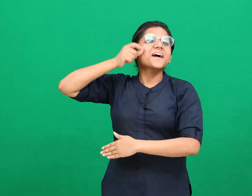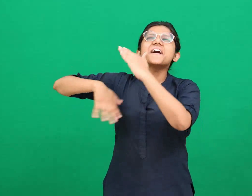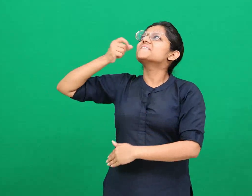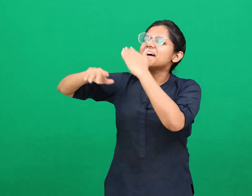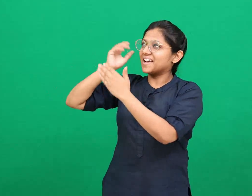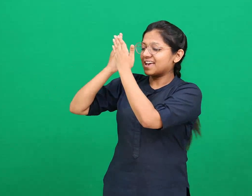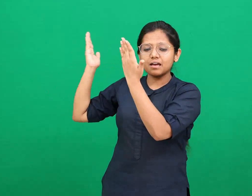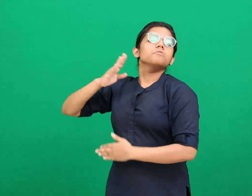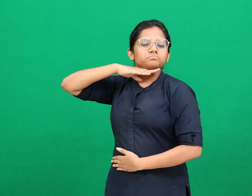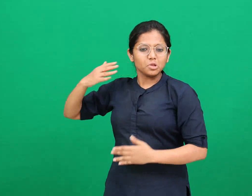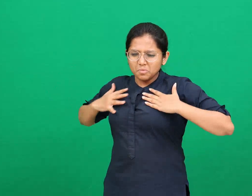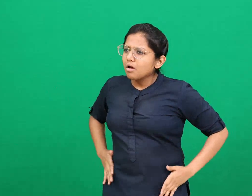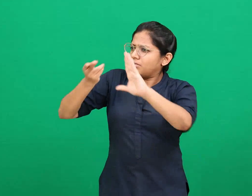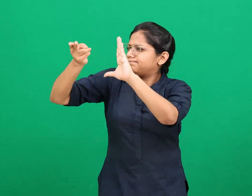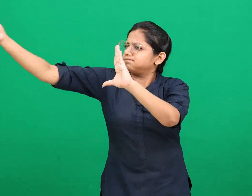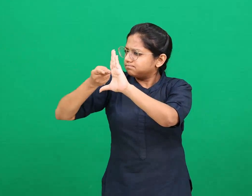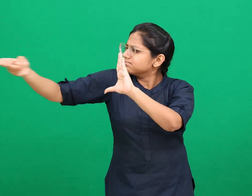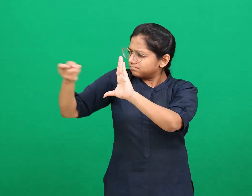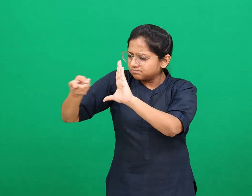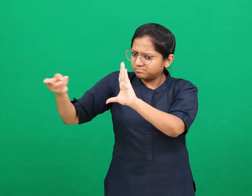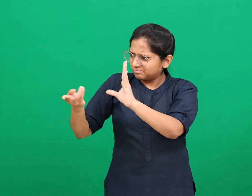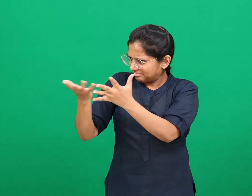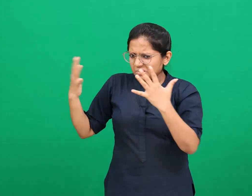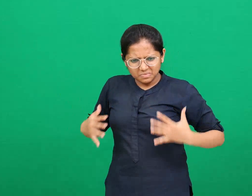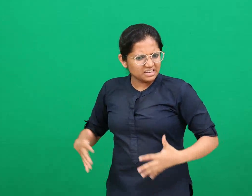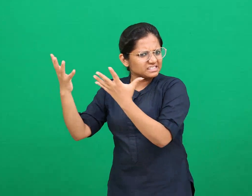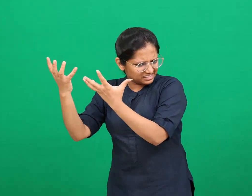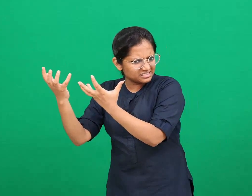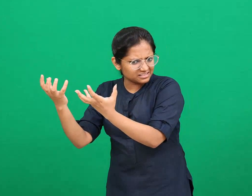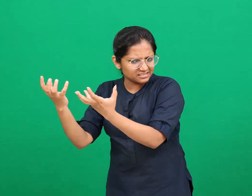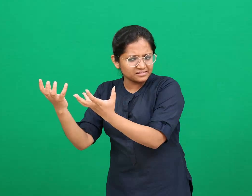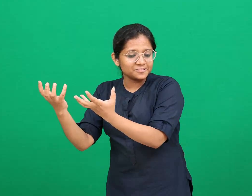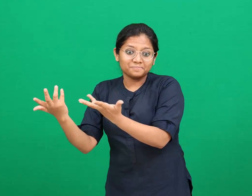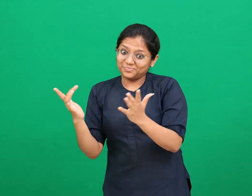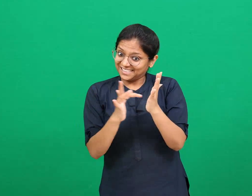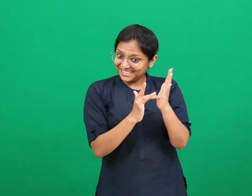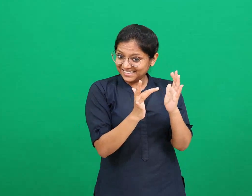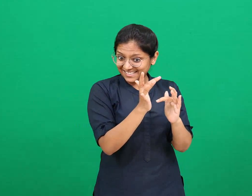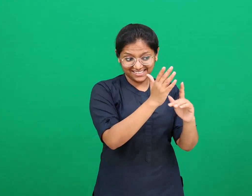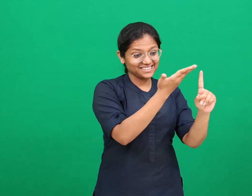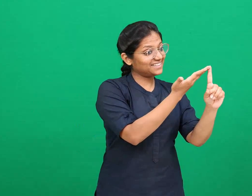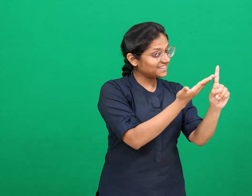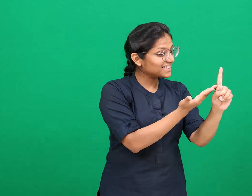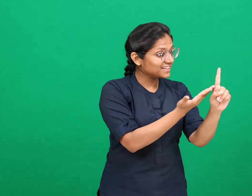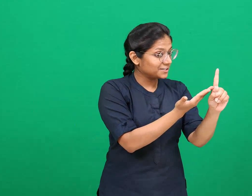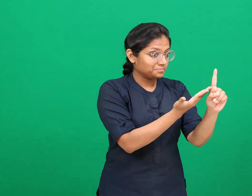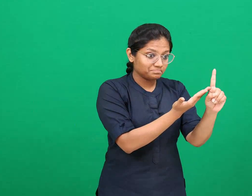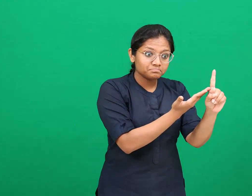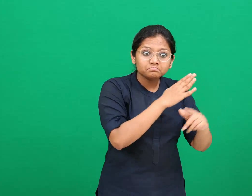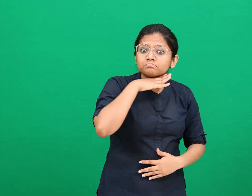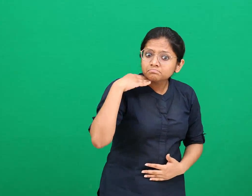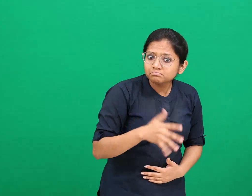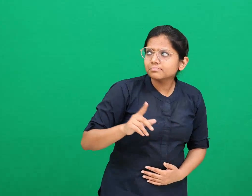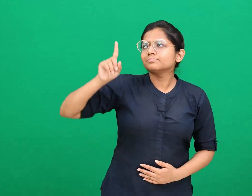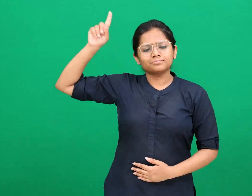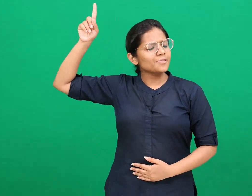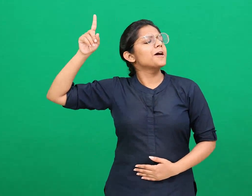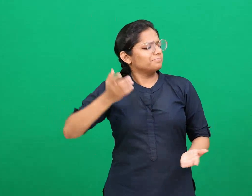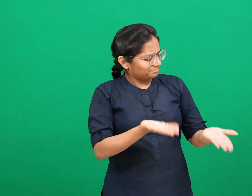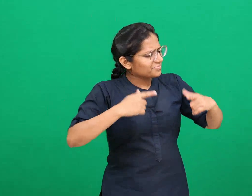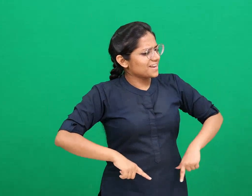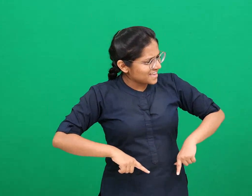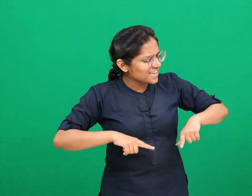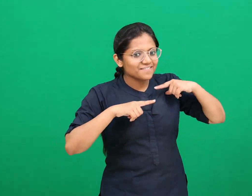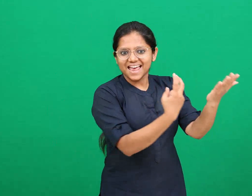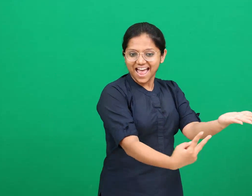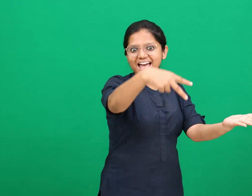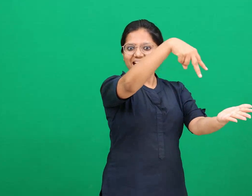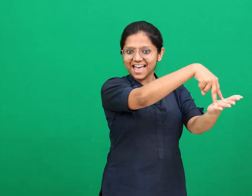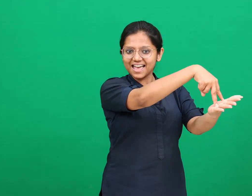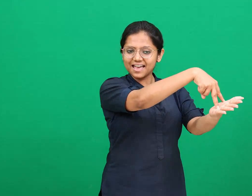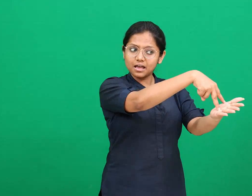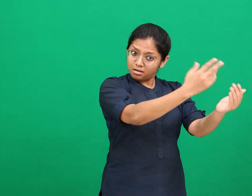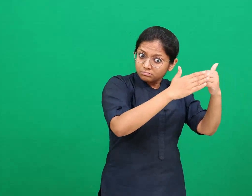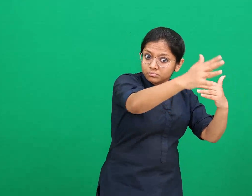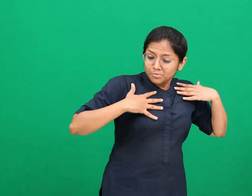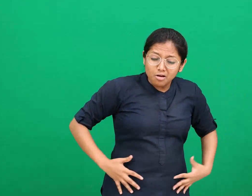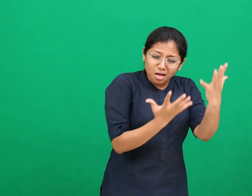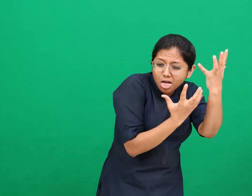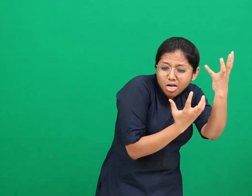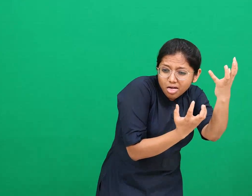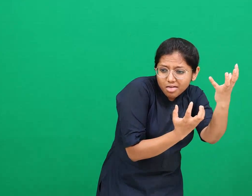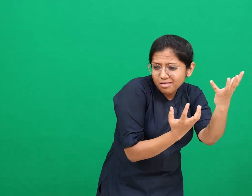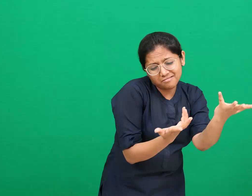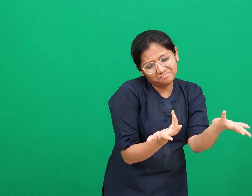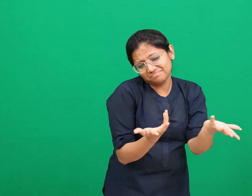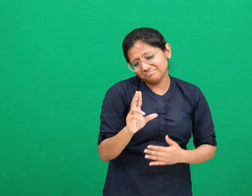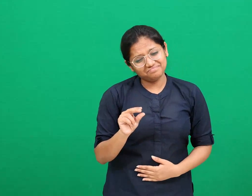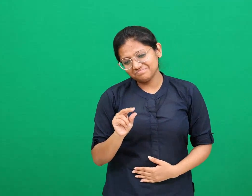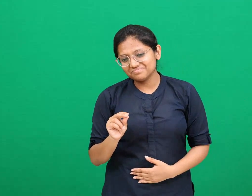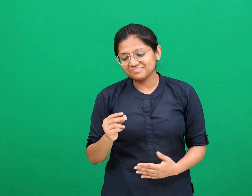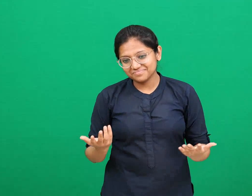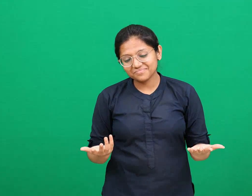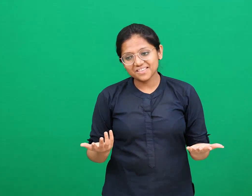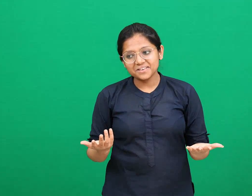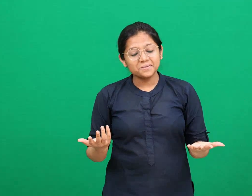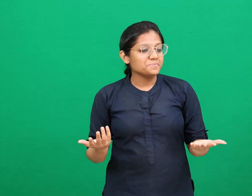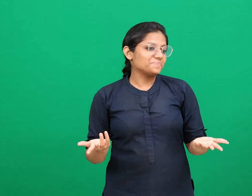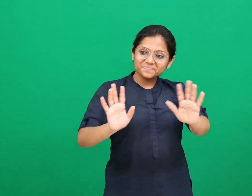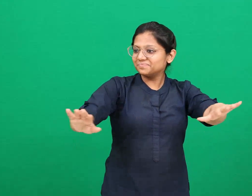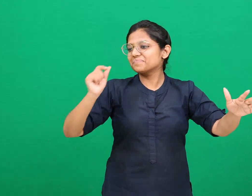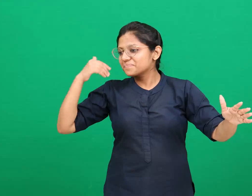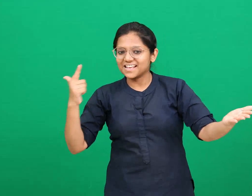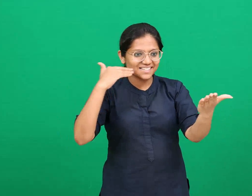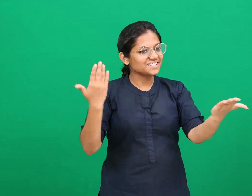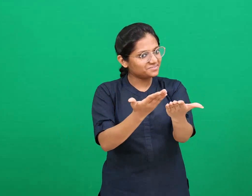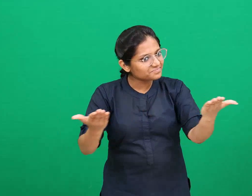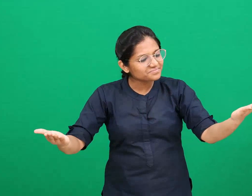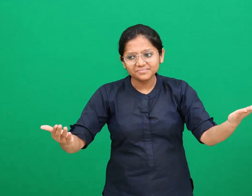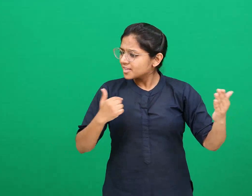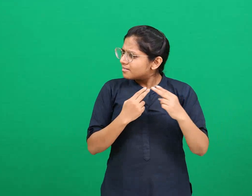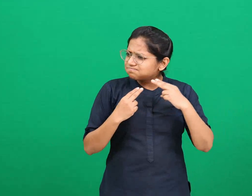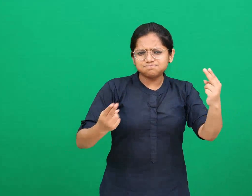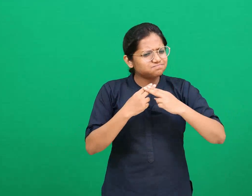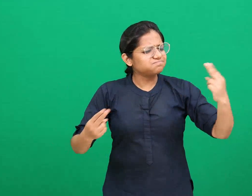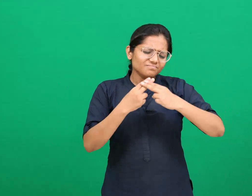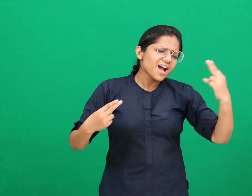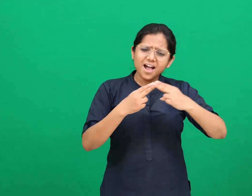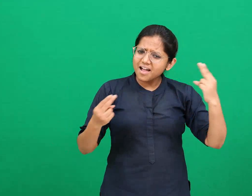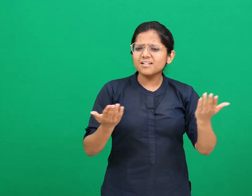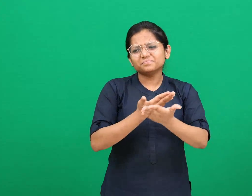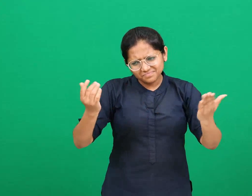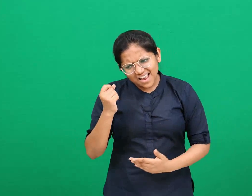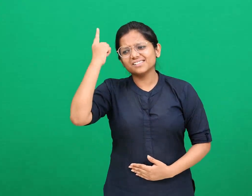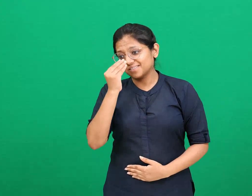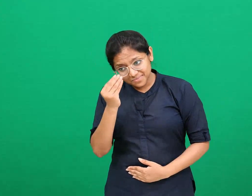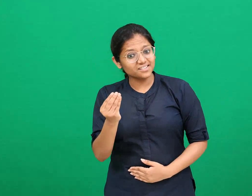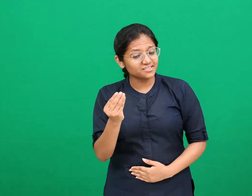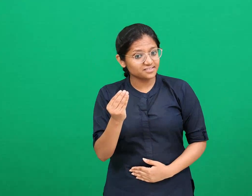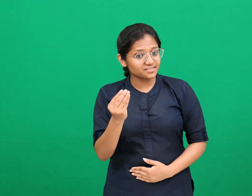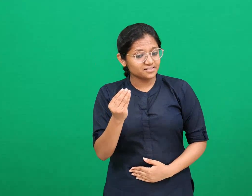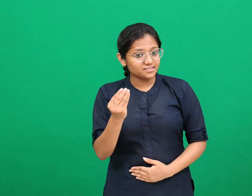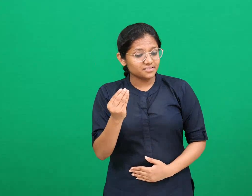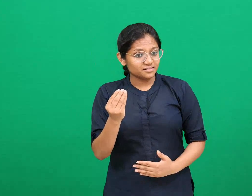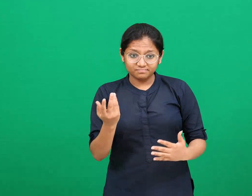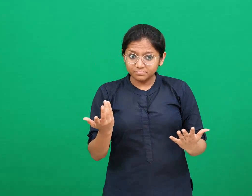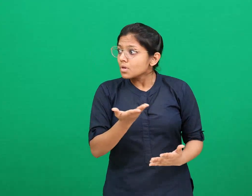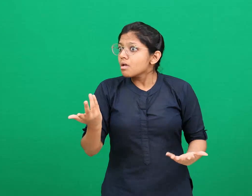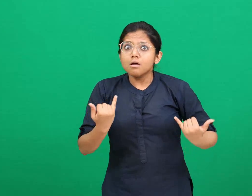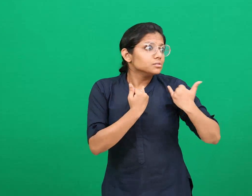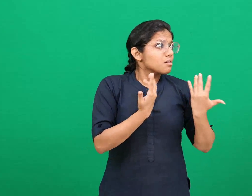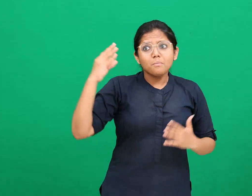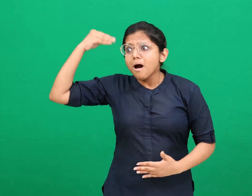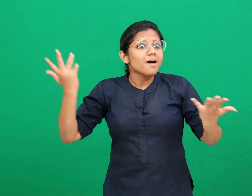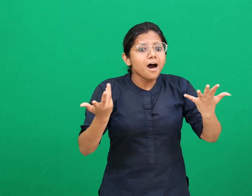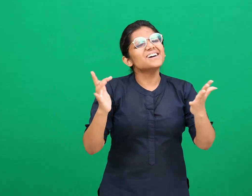His body was buried with his fathers and saw decay. But the One whom God raised from the dead did not see decay.